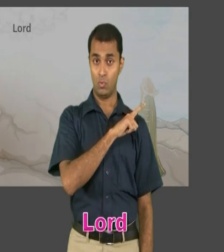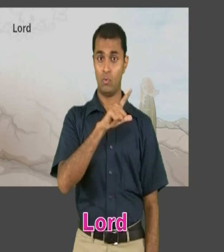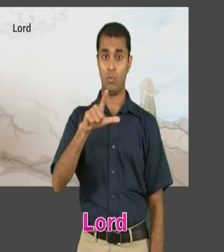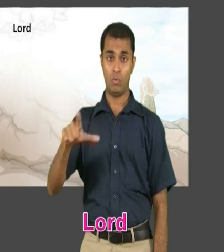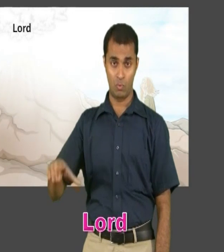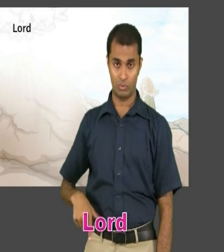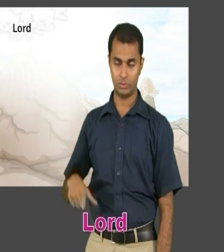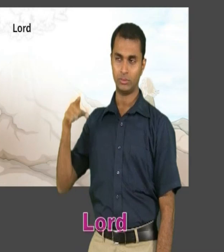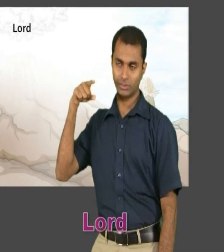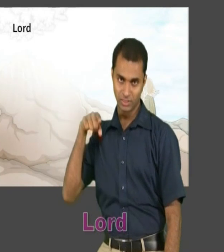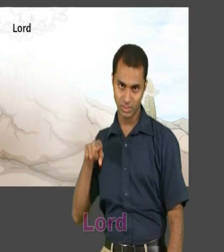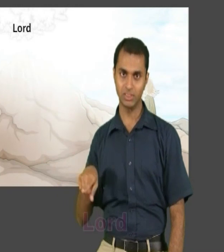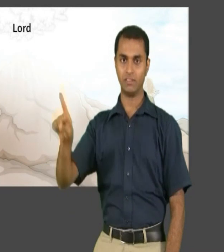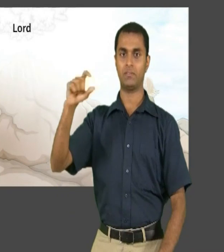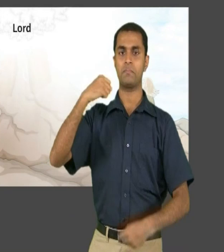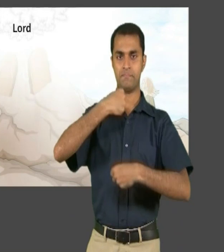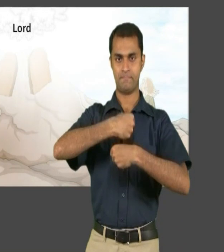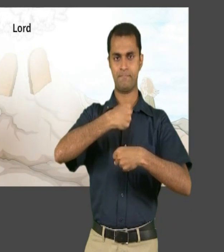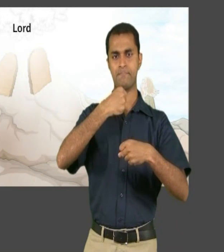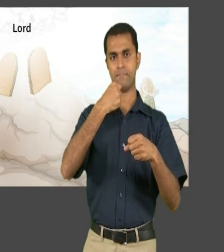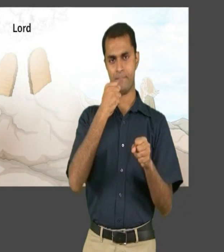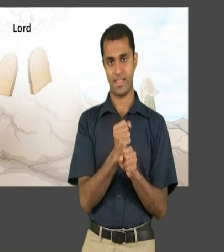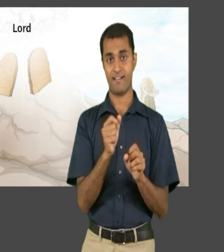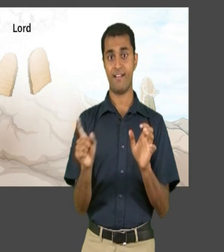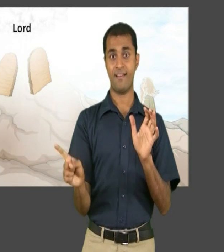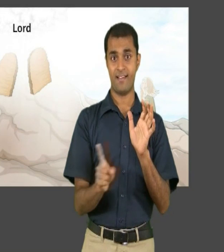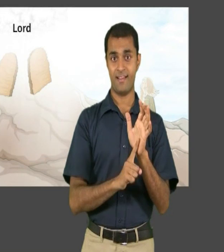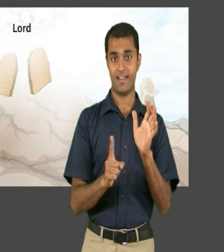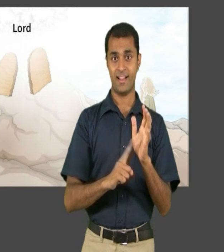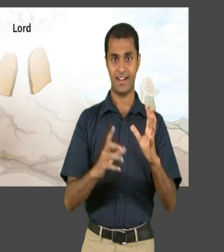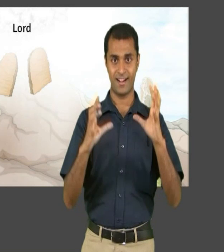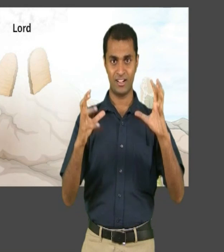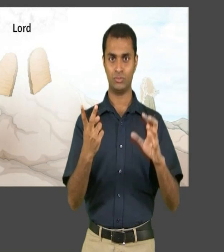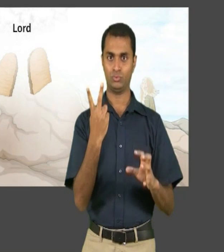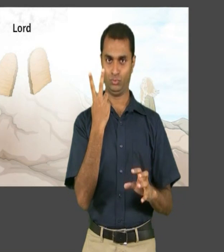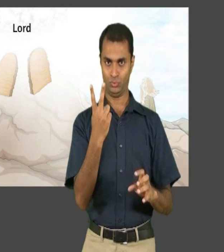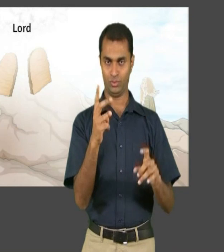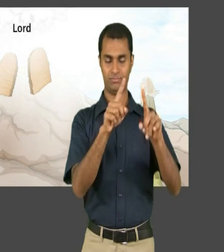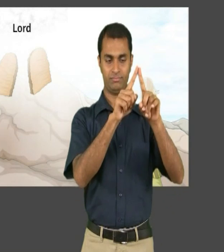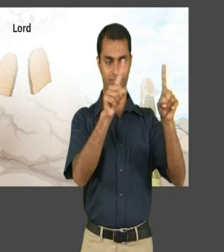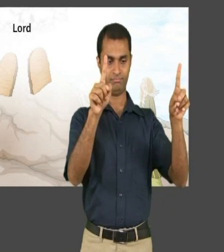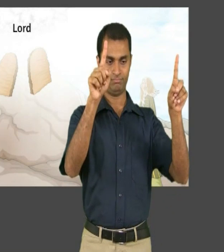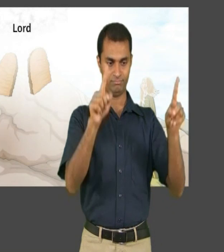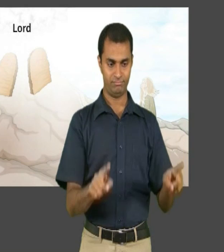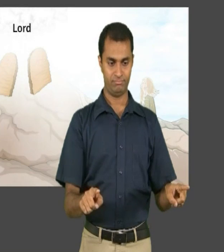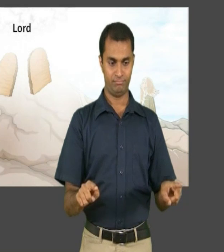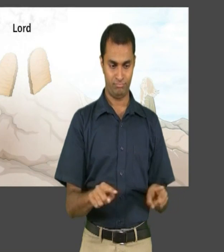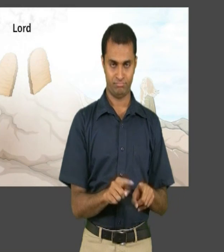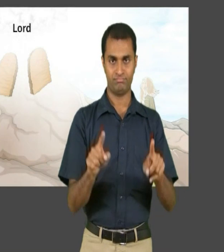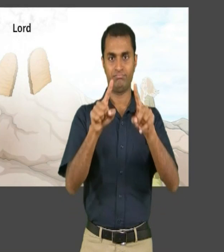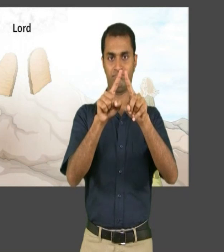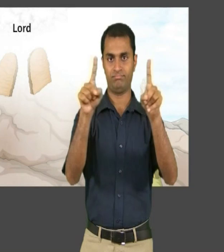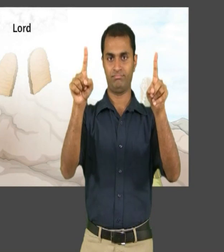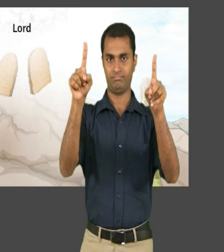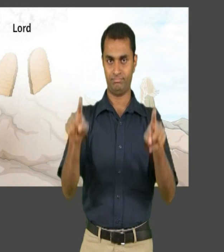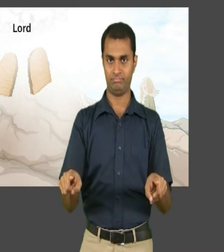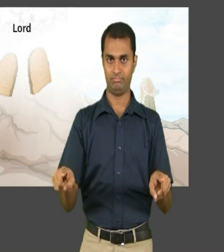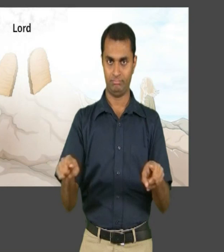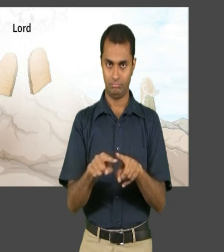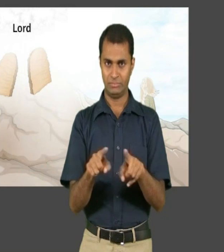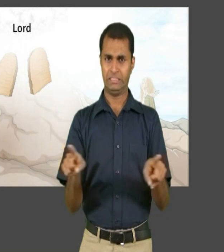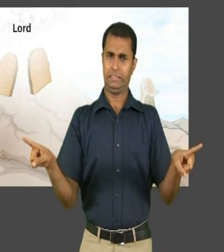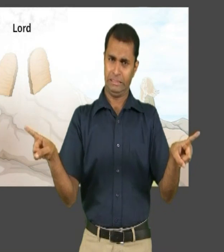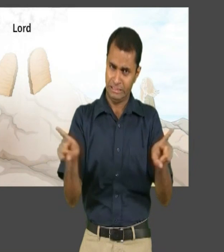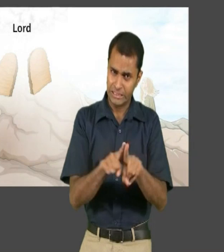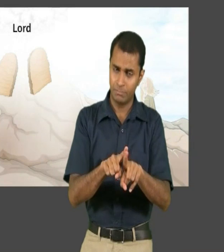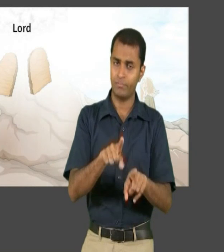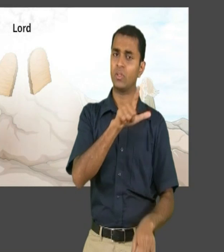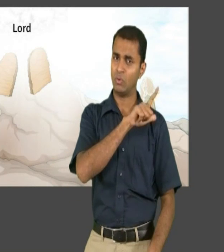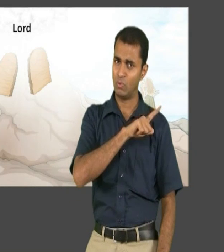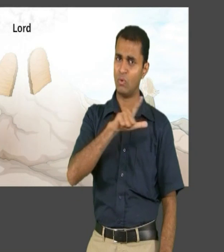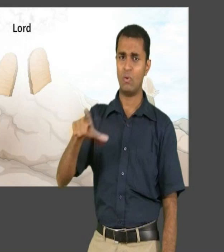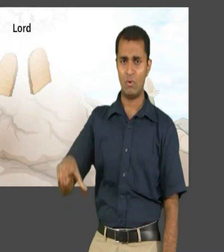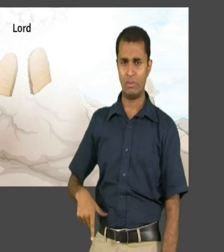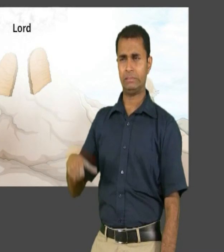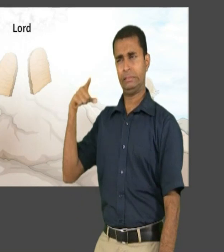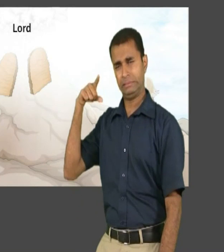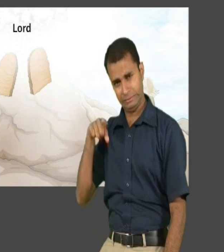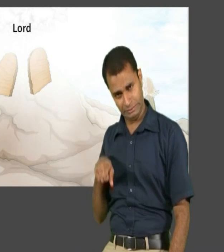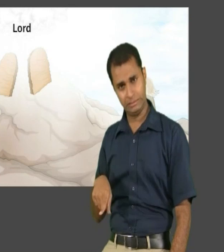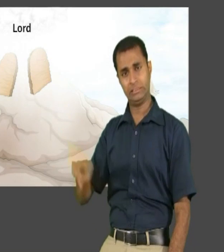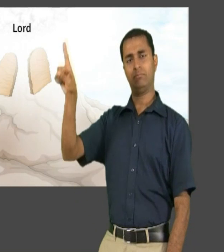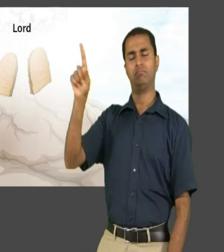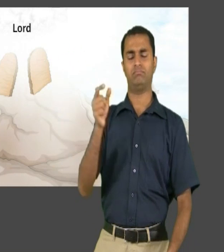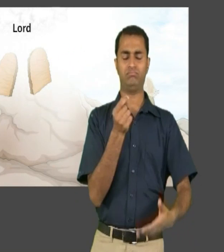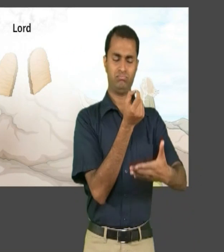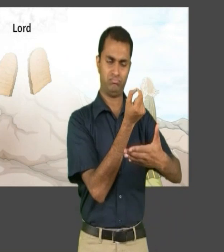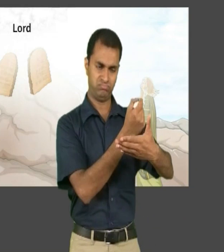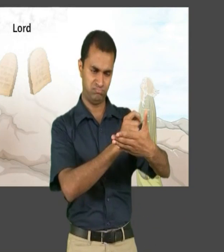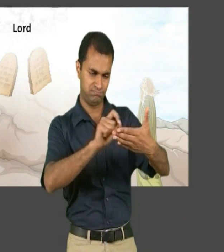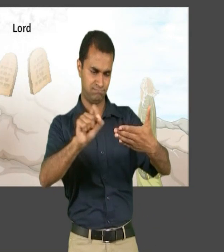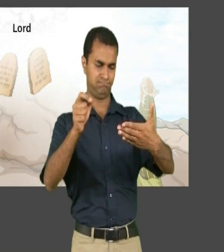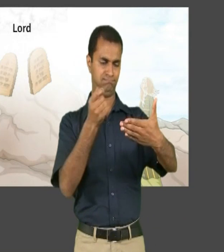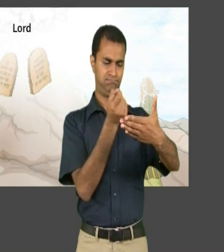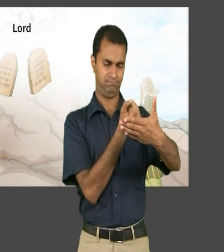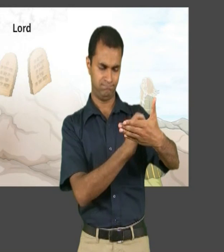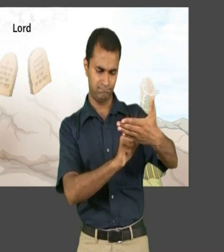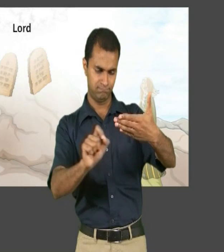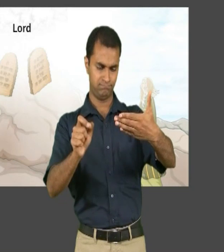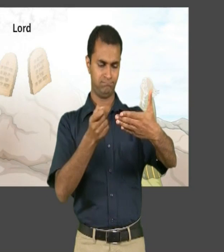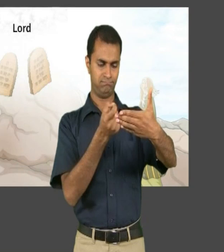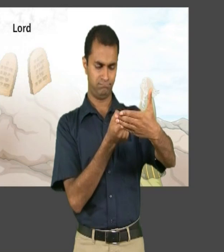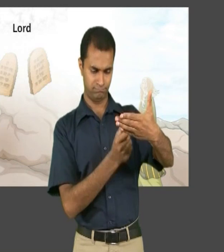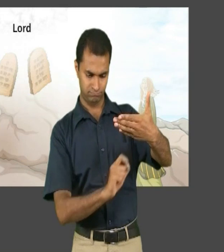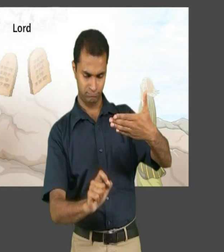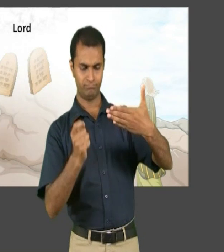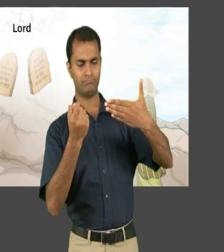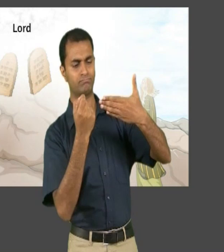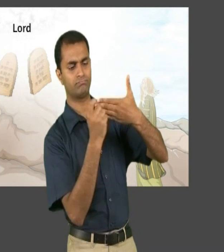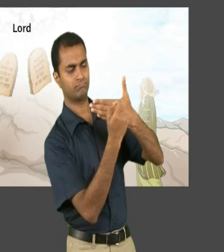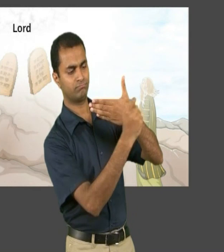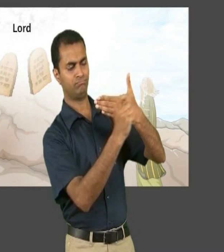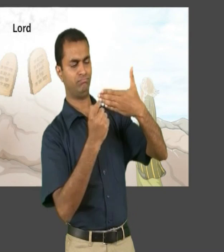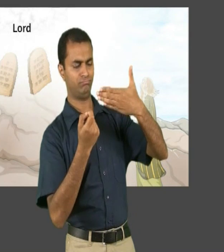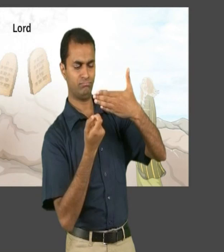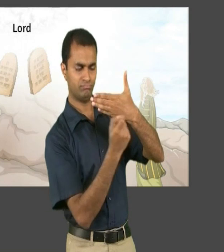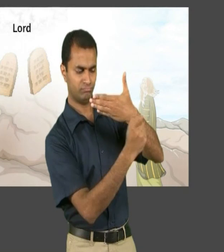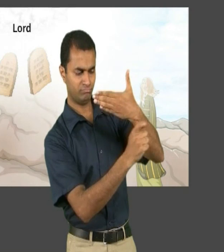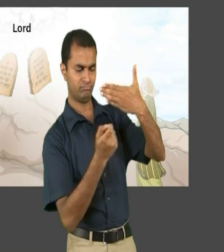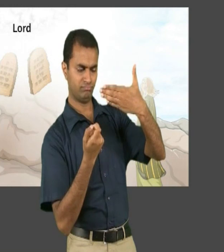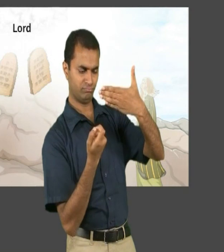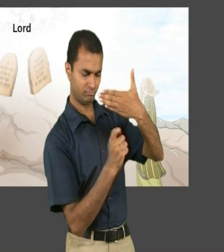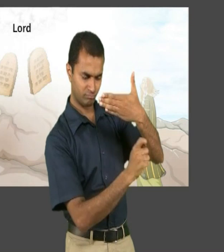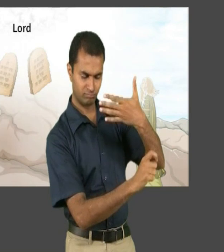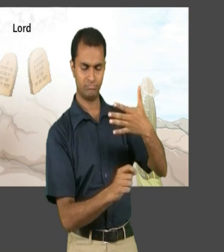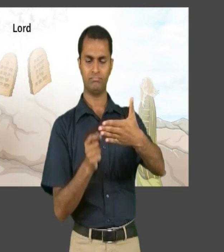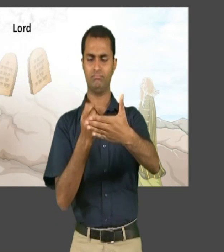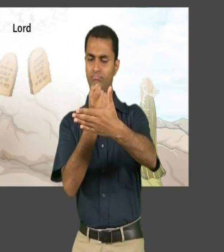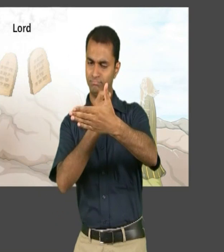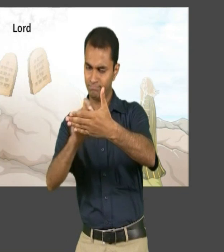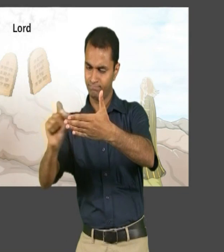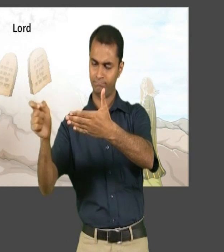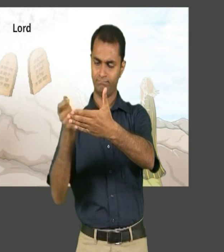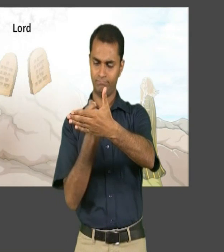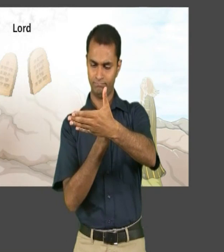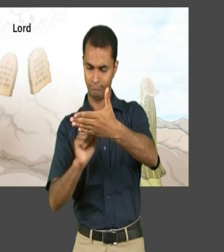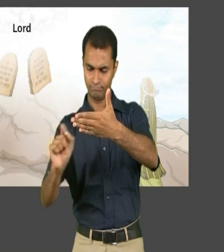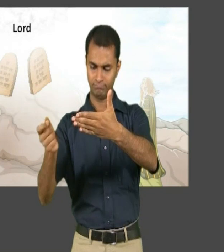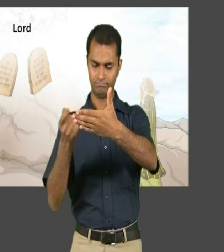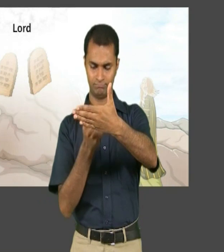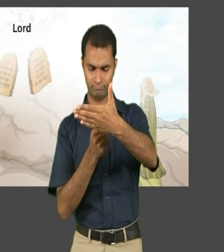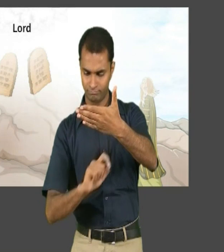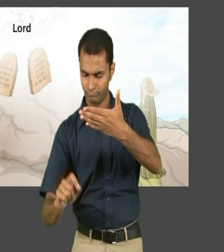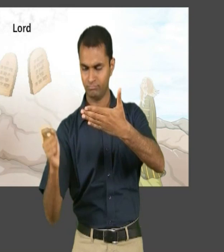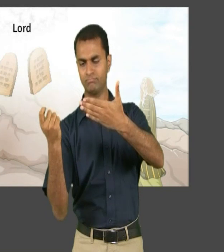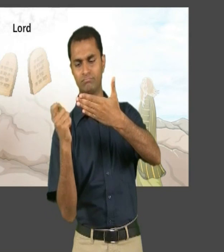Then Moses turned and went down the mountain with the two tablets of the Testimony in his hands.